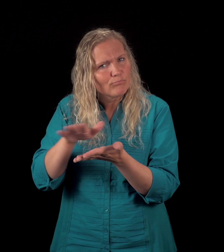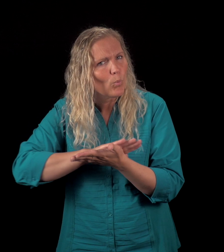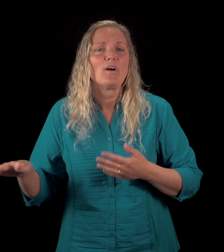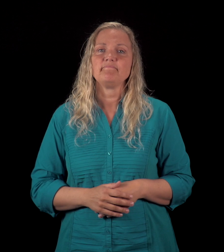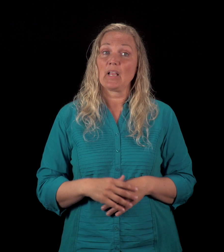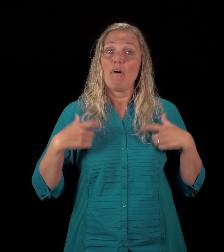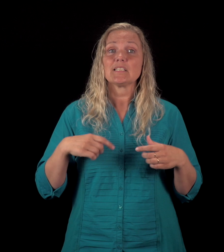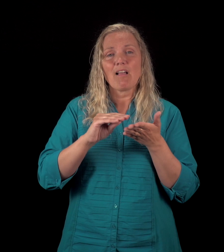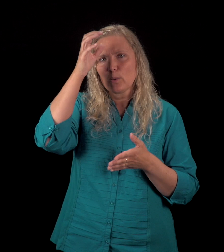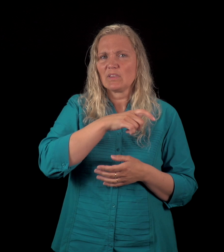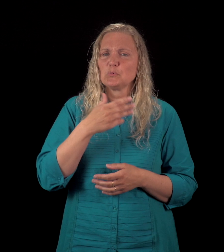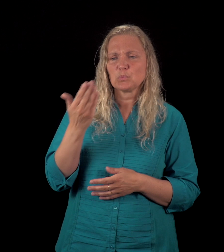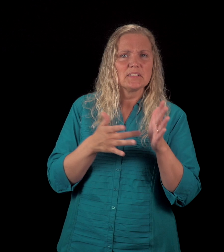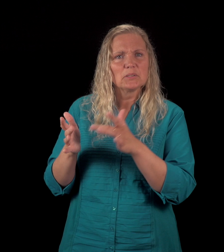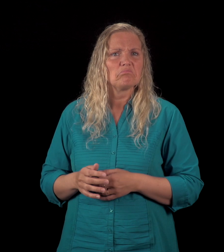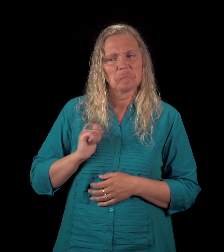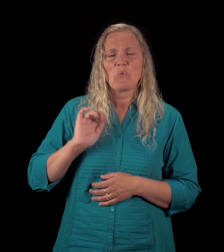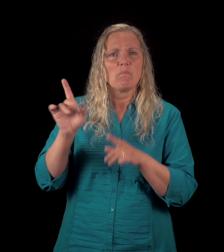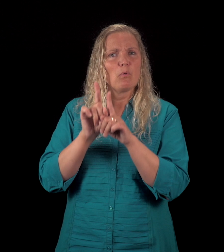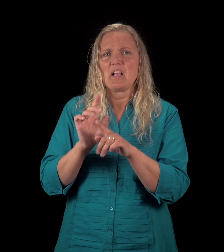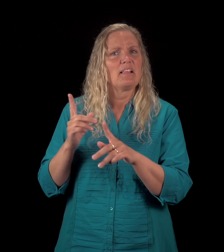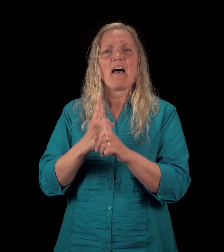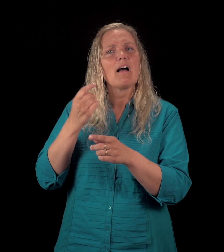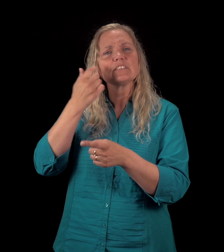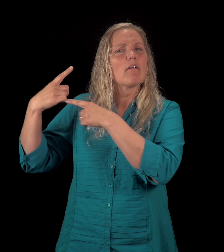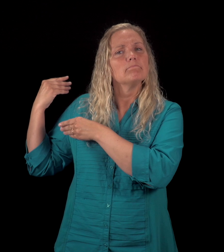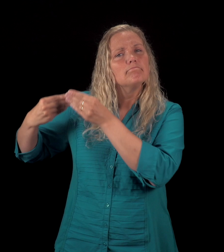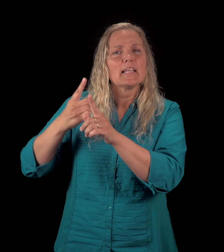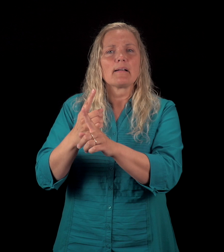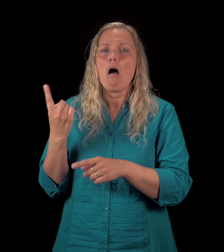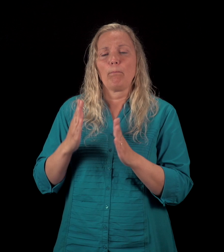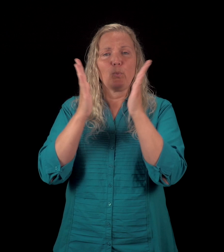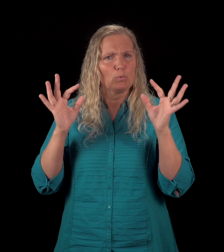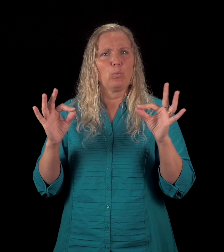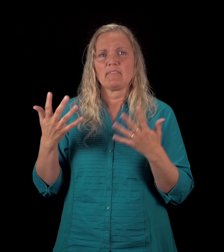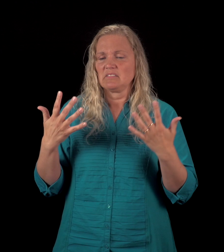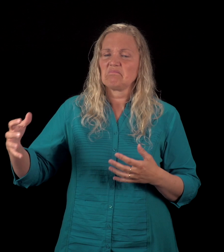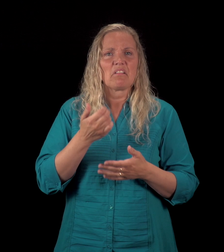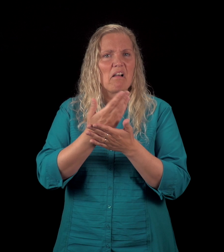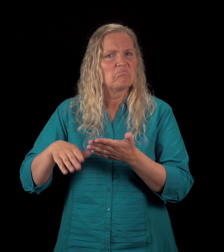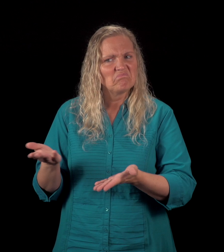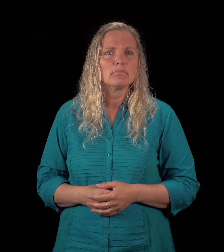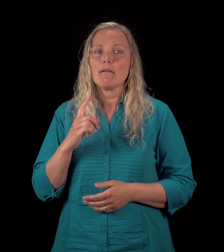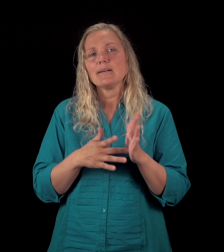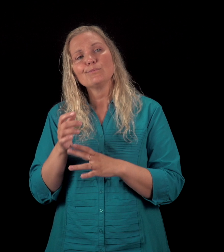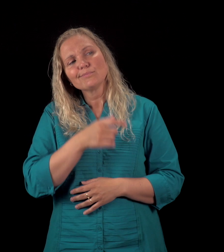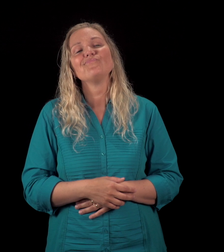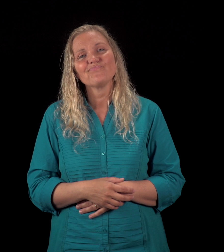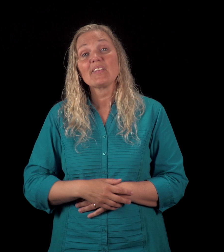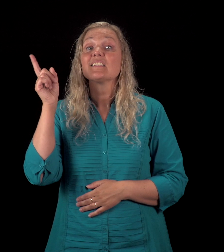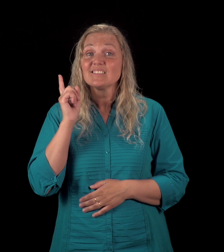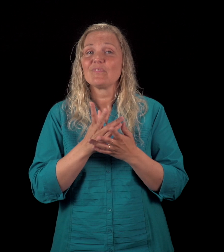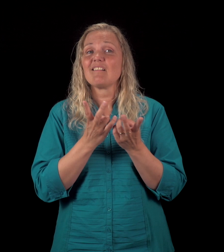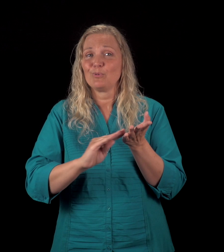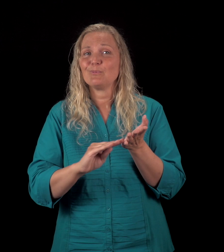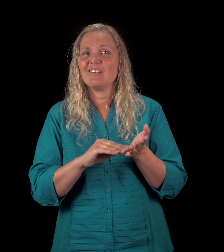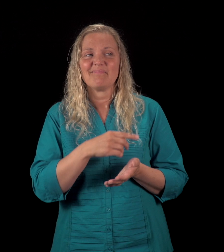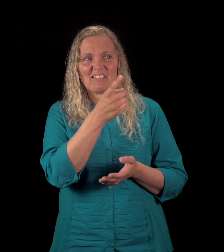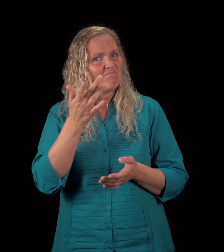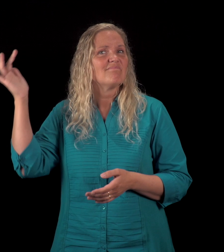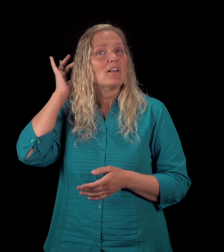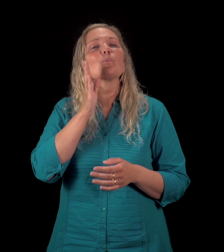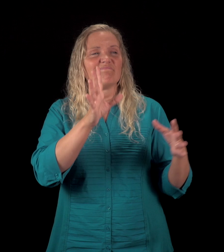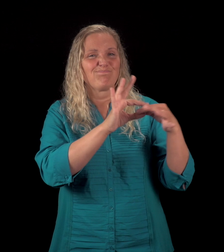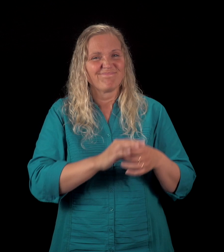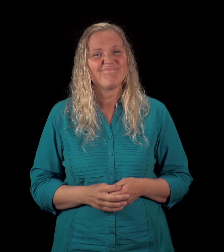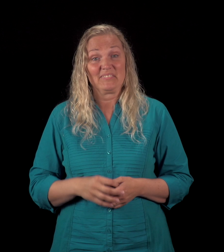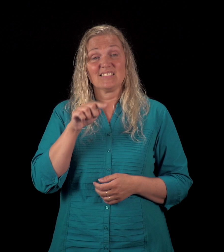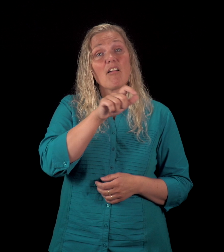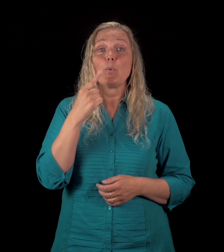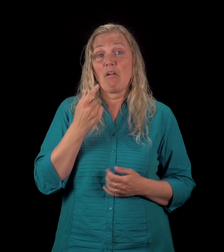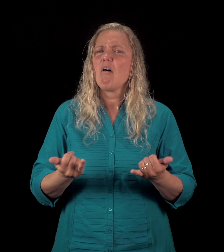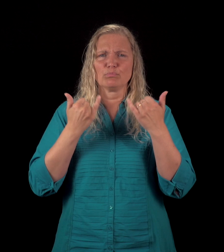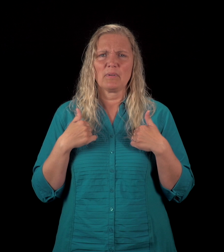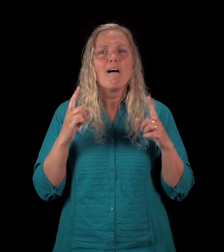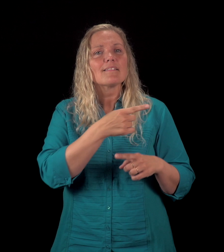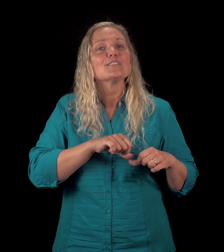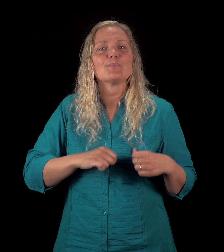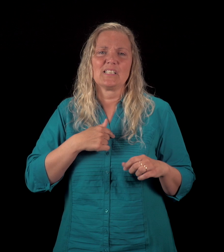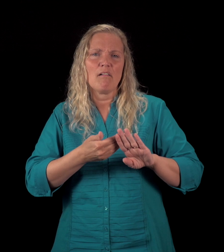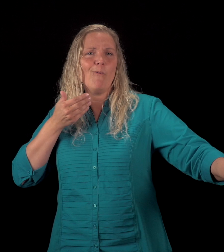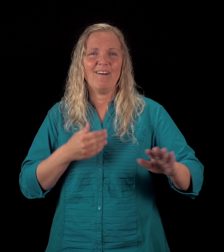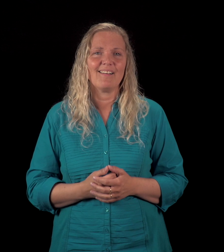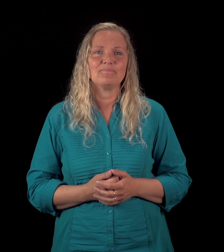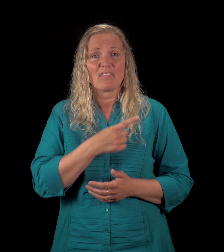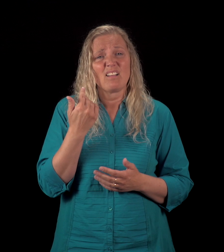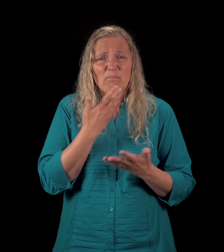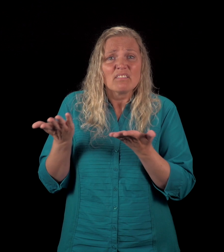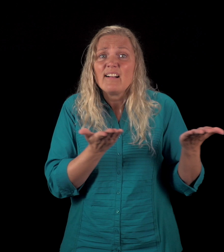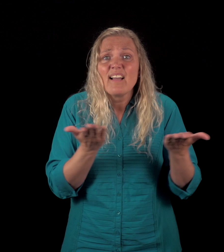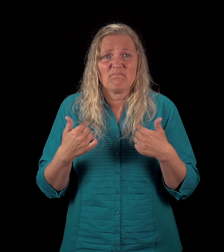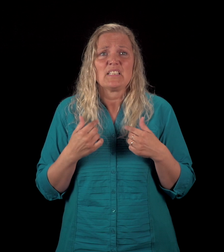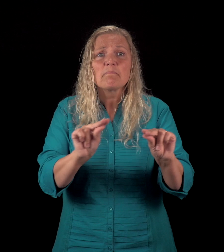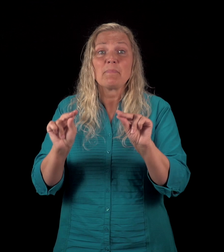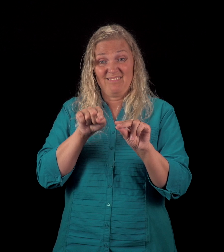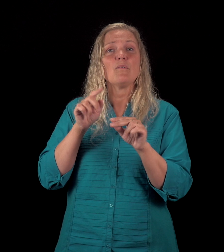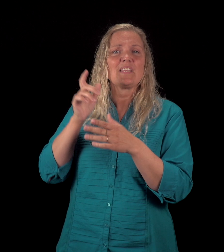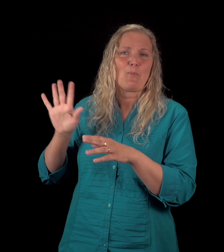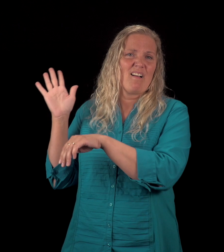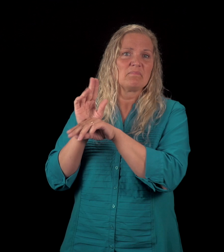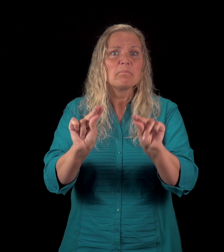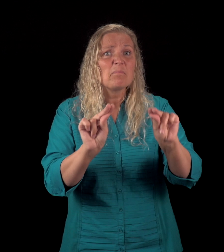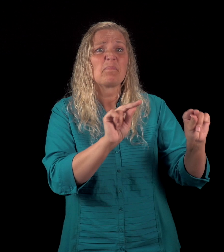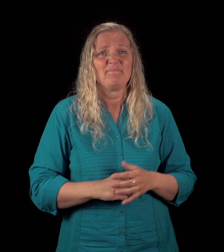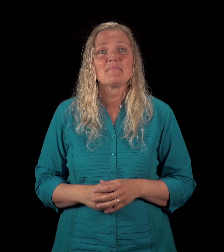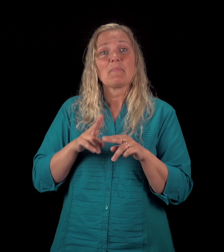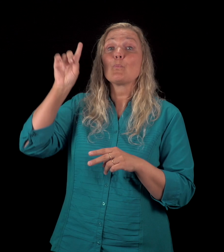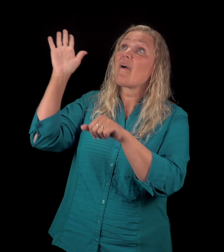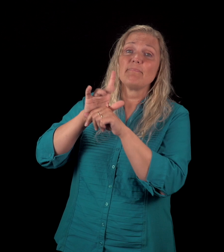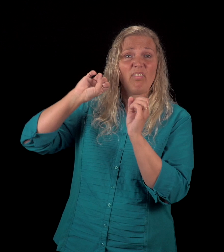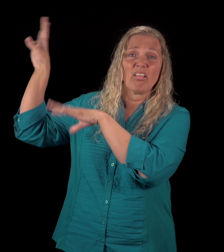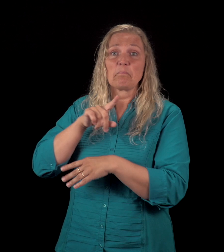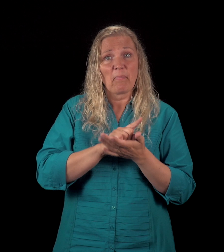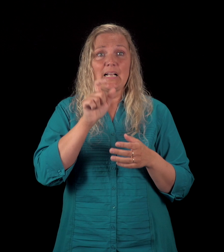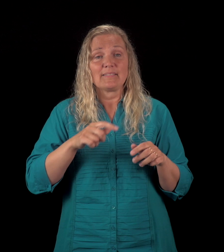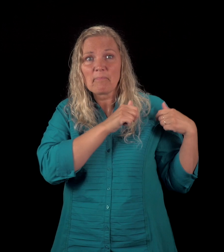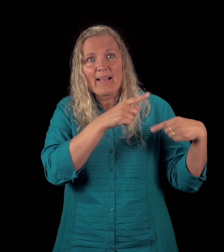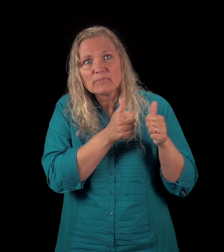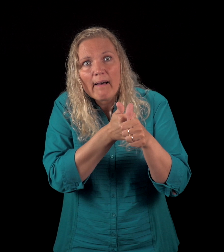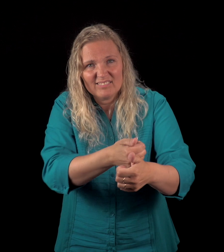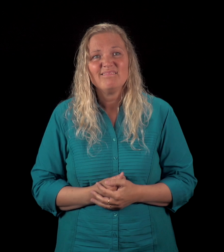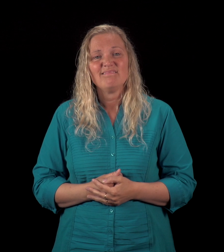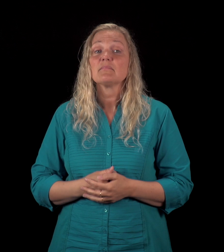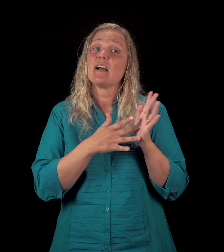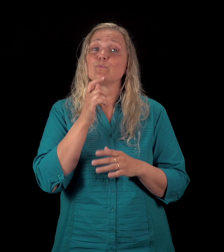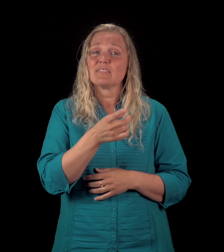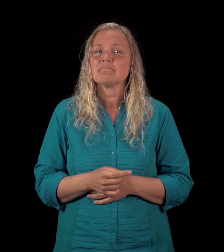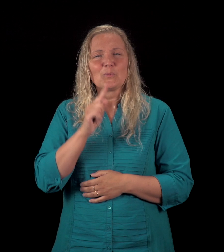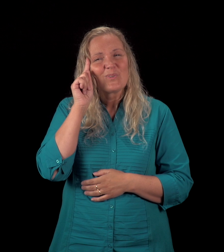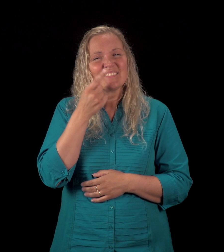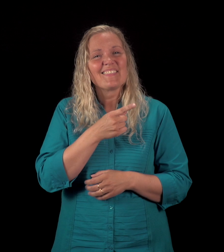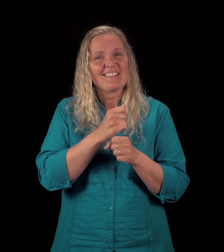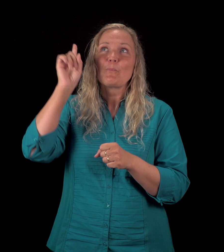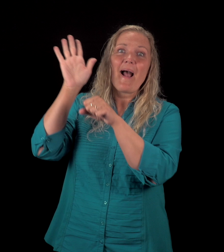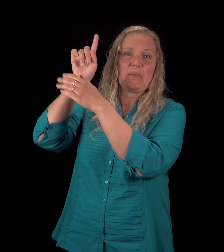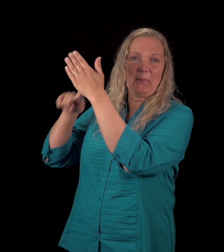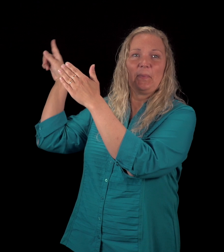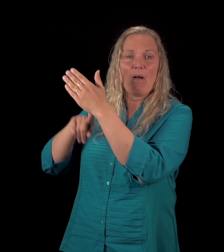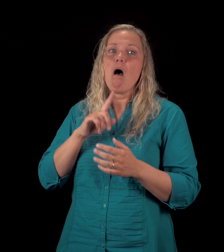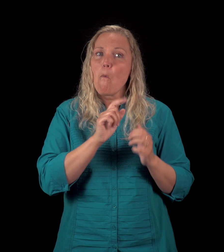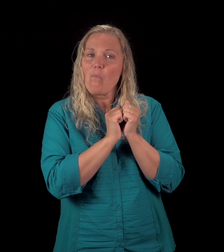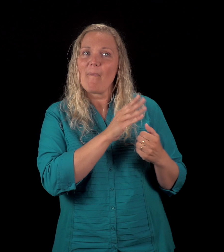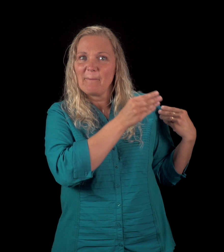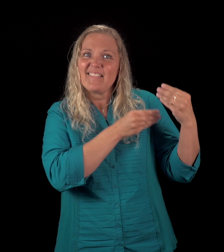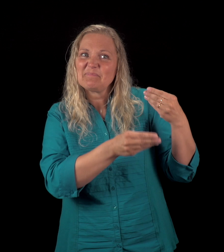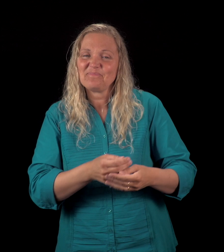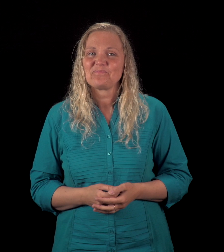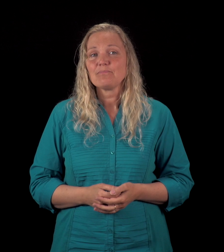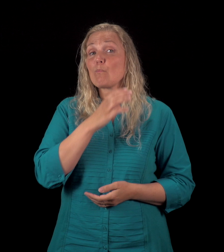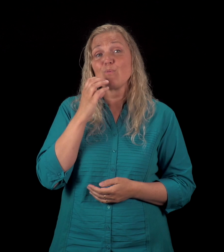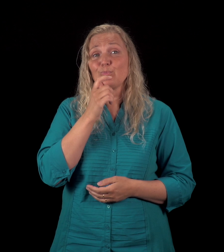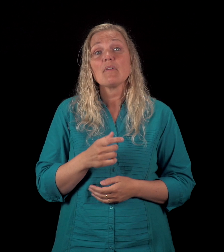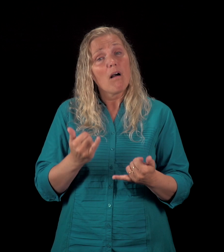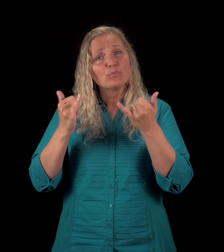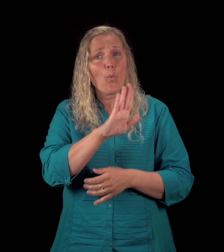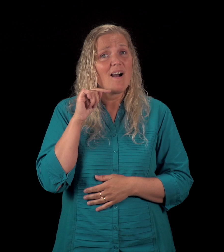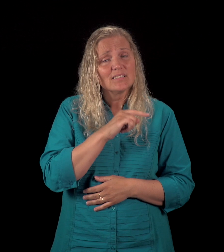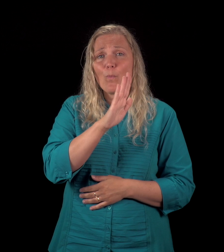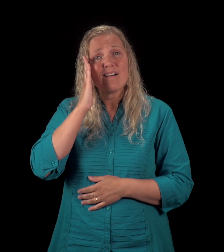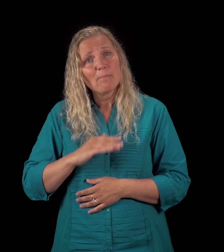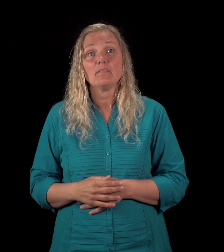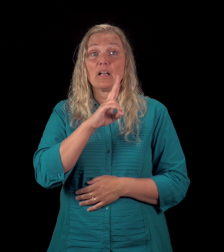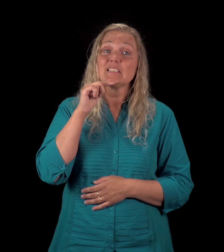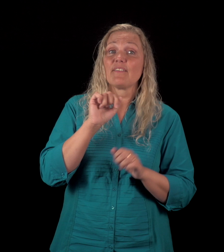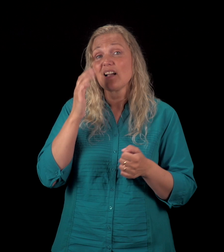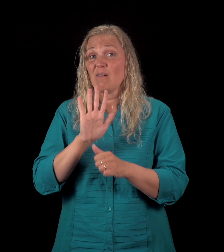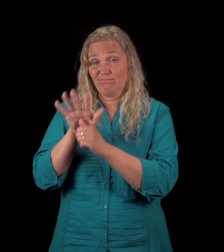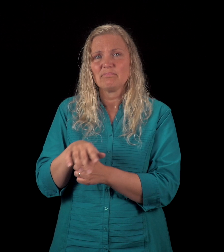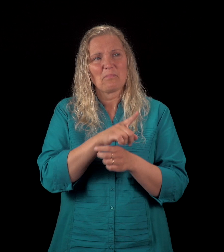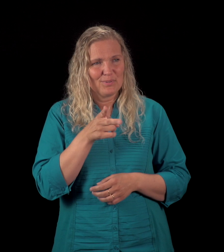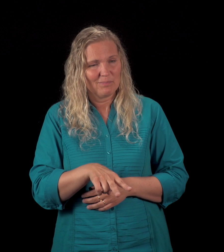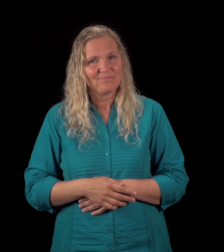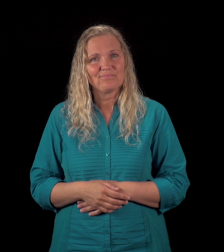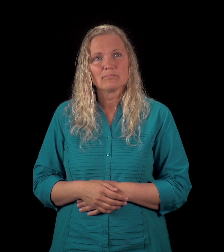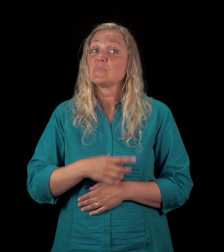So the Pharisees and scribes questioned Jesus: “Why do Your disciples not walk according to the tradition of the elders? Instead, they eat with defiled hands.” Jesus answered them, “Isaiah prophesied correctly about you hypocrites, as it is written: ‘These people honor Me with their lips, but their hearts are far from Me. They worship Me in vain; they teach as doctrine the precepts of men.’ You have disregarded the commandment of God to keep the tradition of men.”